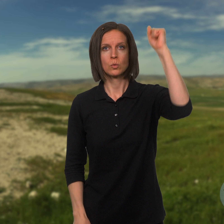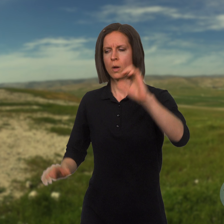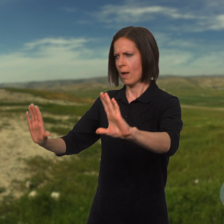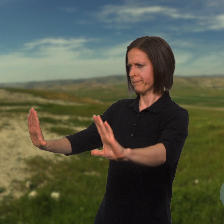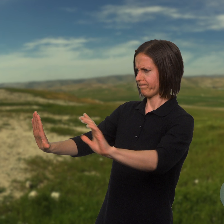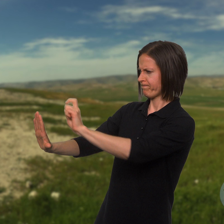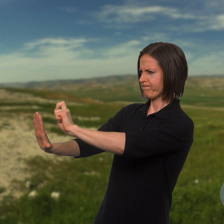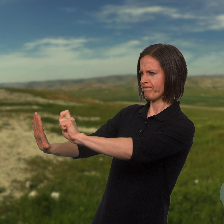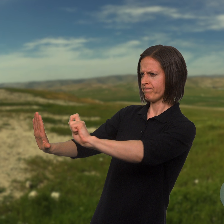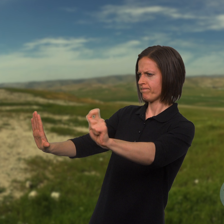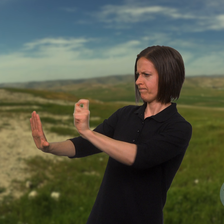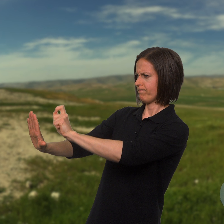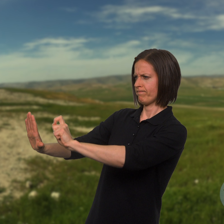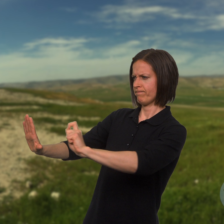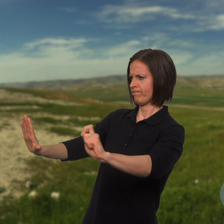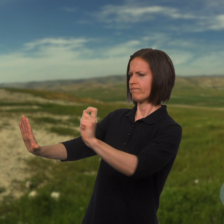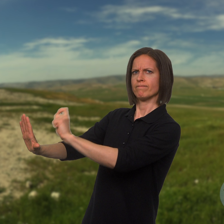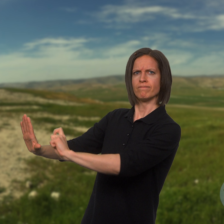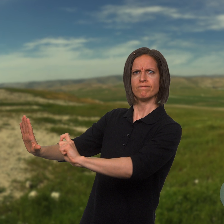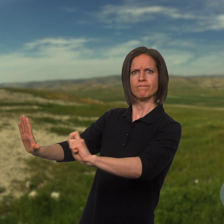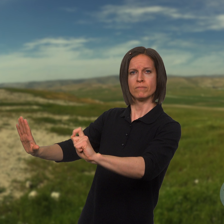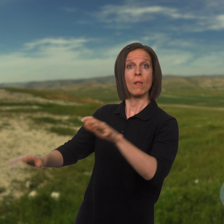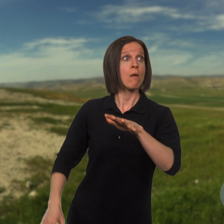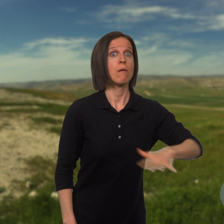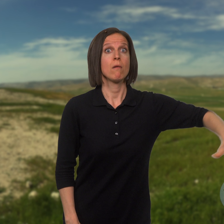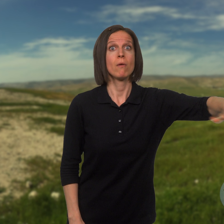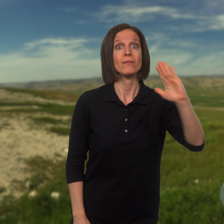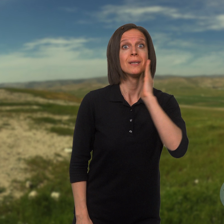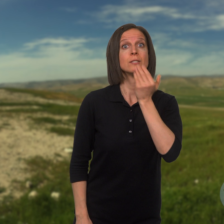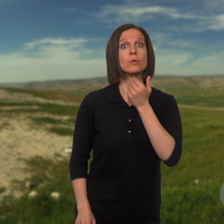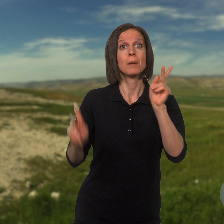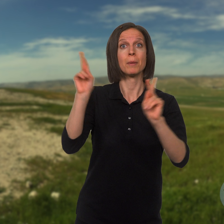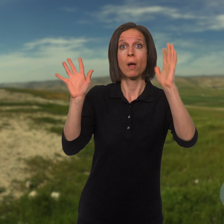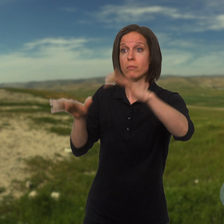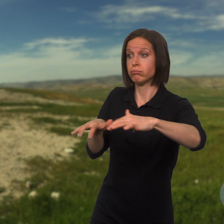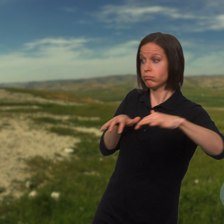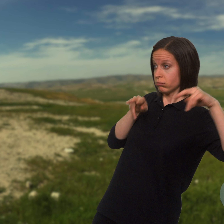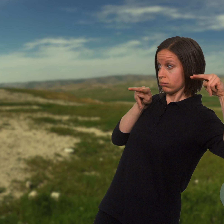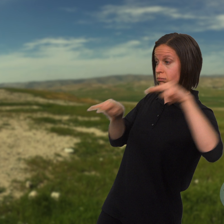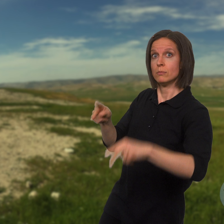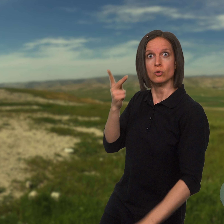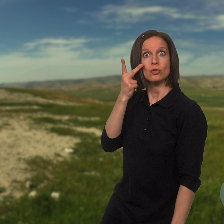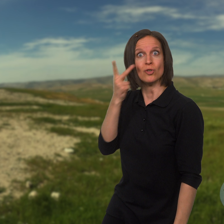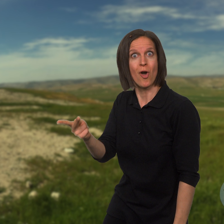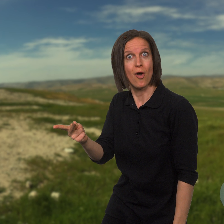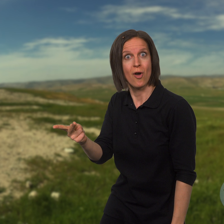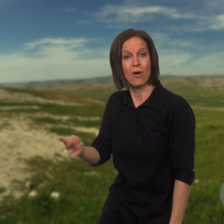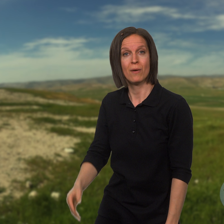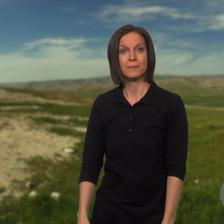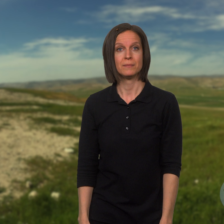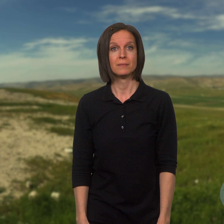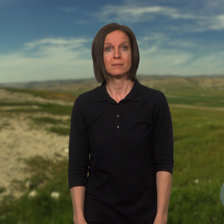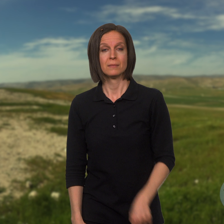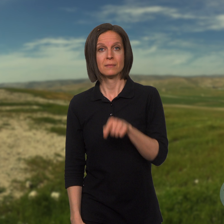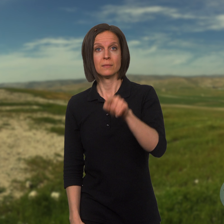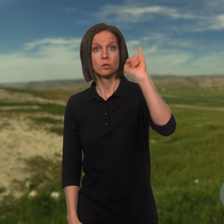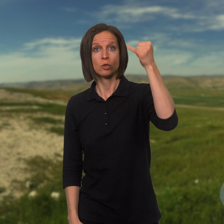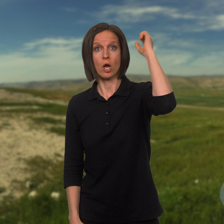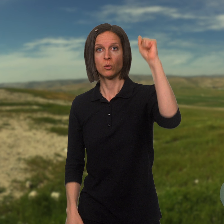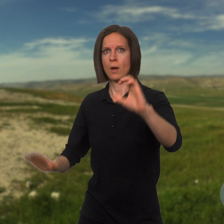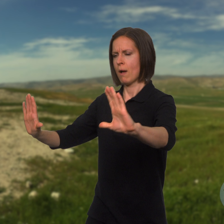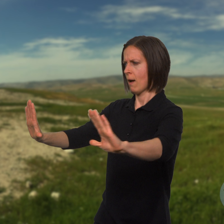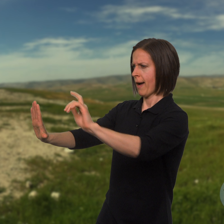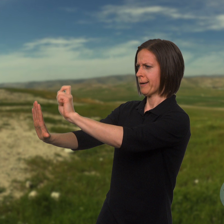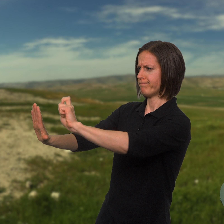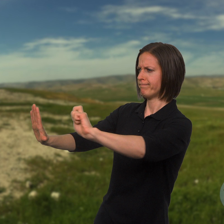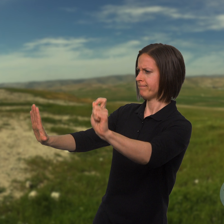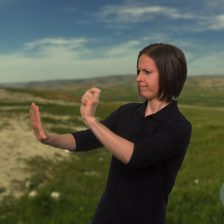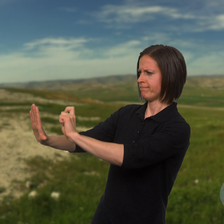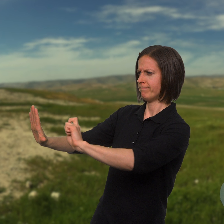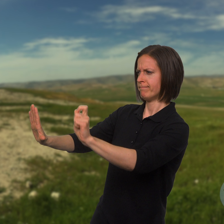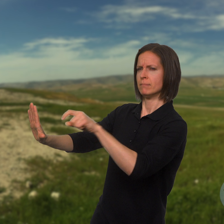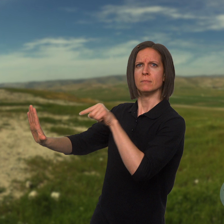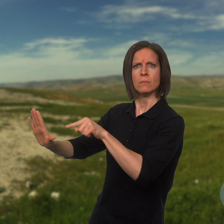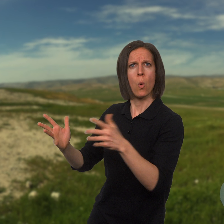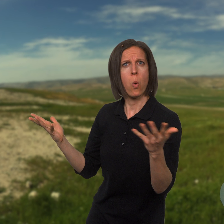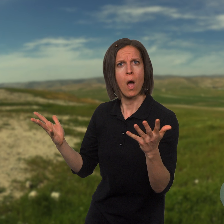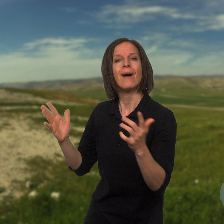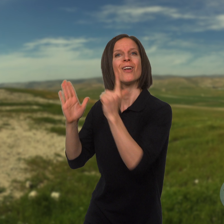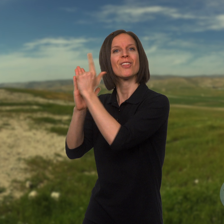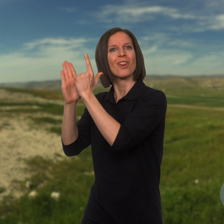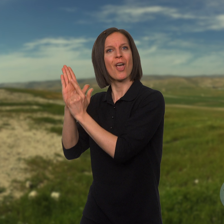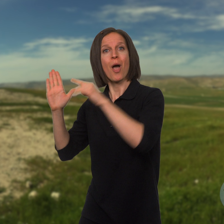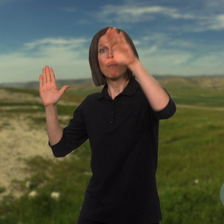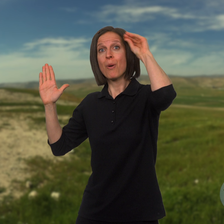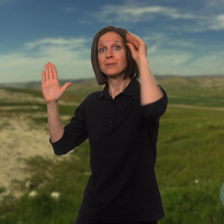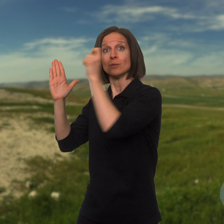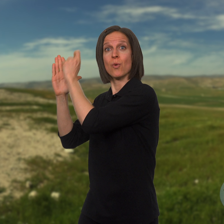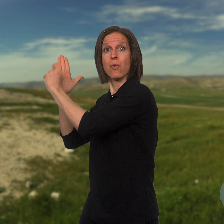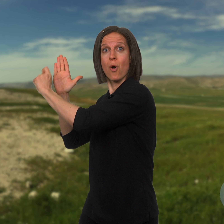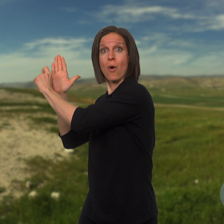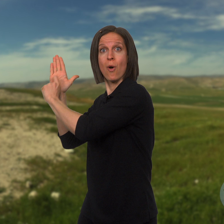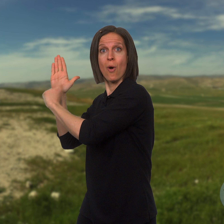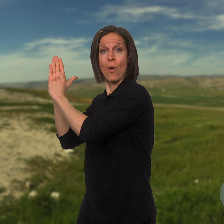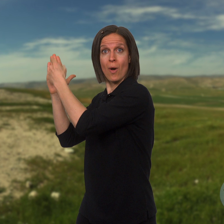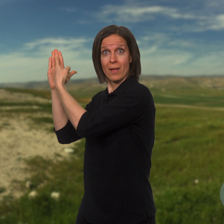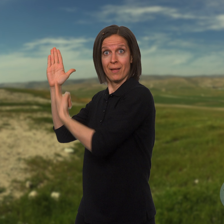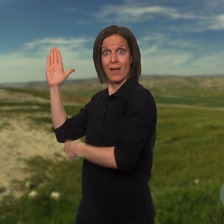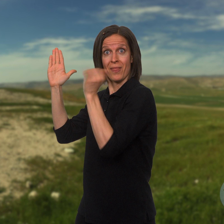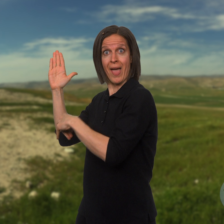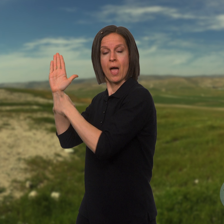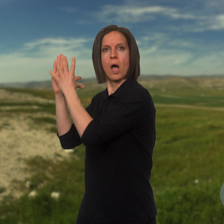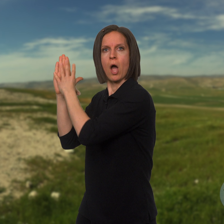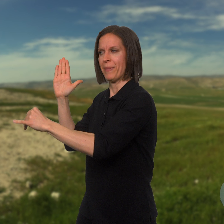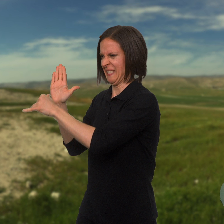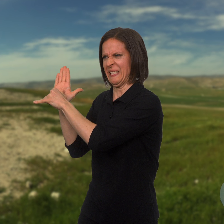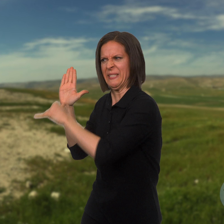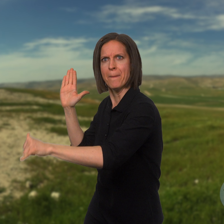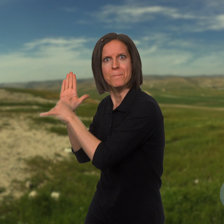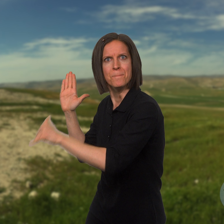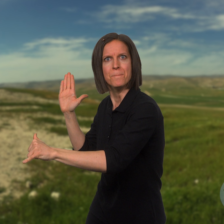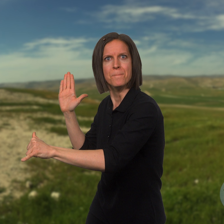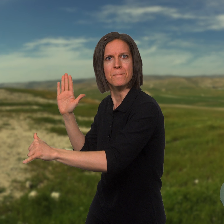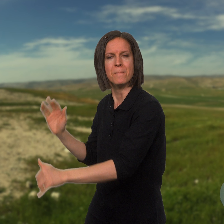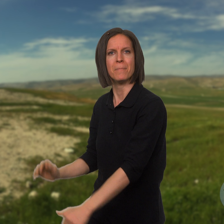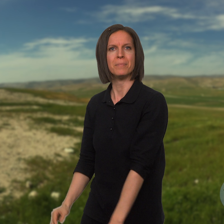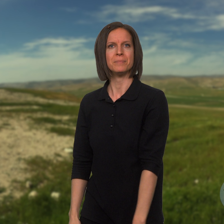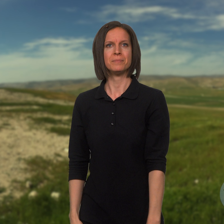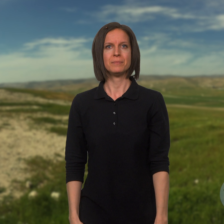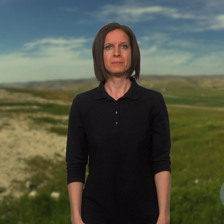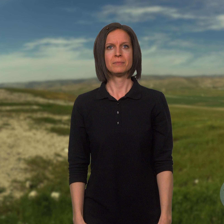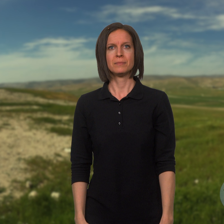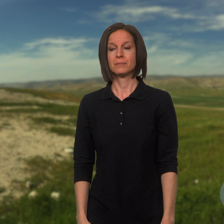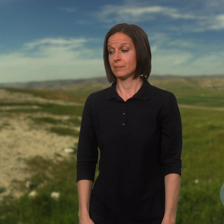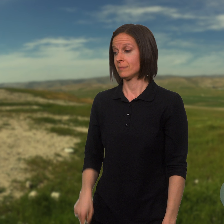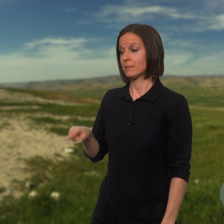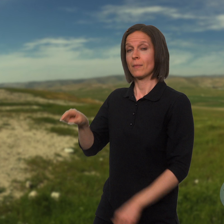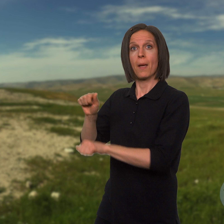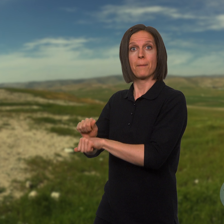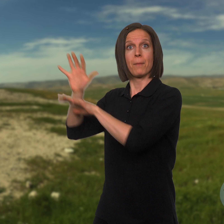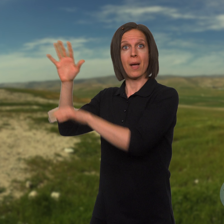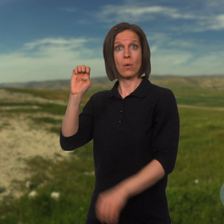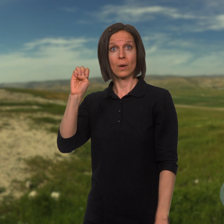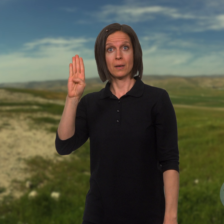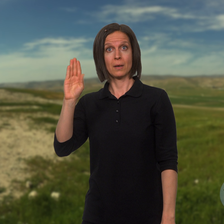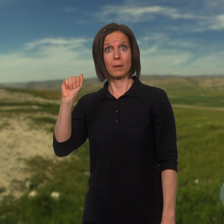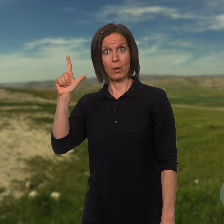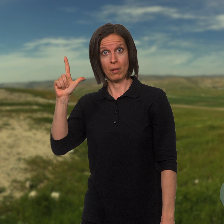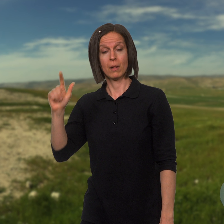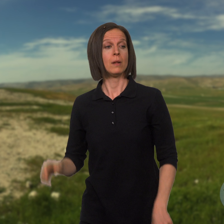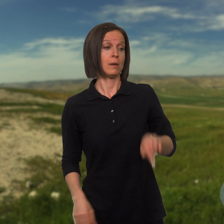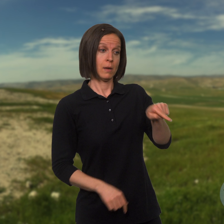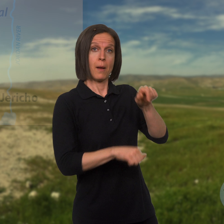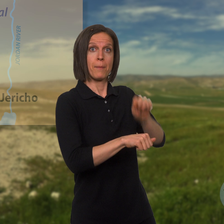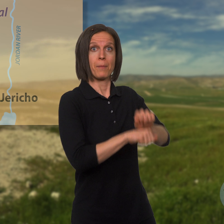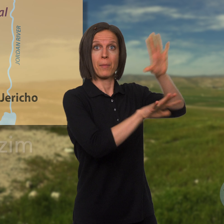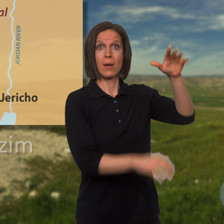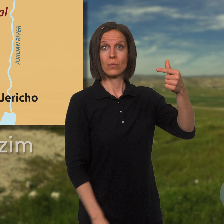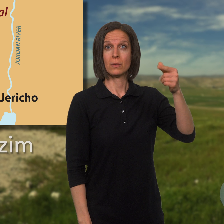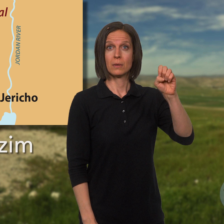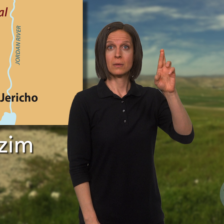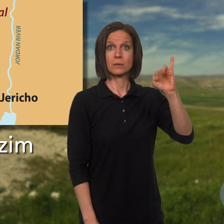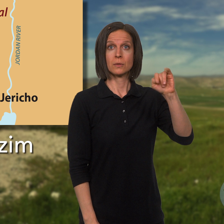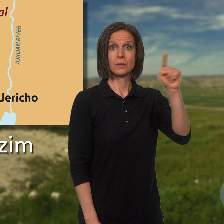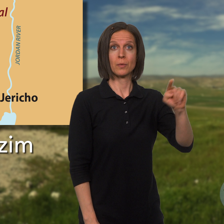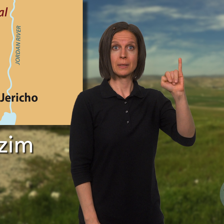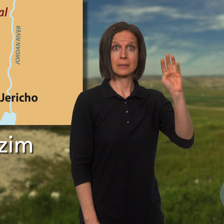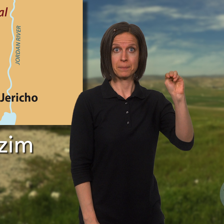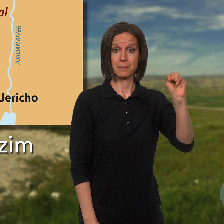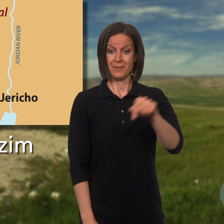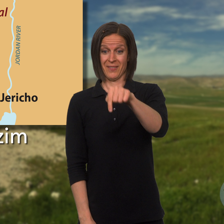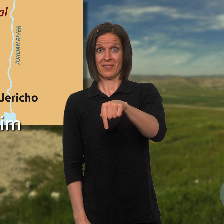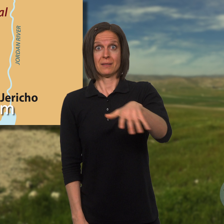All Israel, foreigners and citizens alike, with their elders, officers, and judges, stood on both sides of the ark of the covenant of the LORD facing the Levitical priests who carried it.